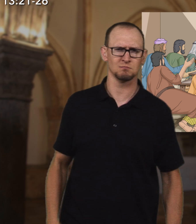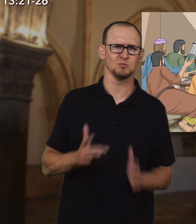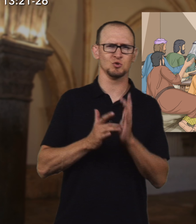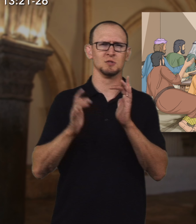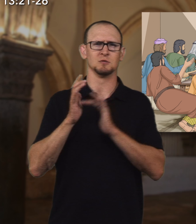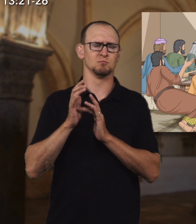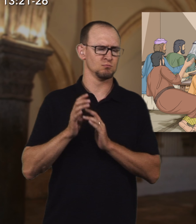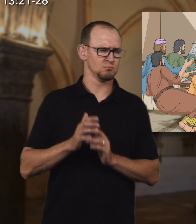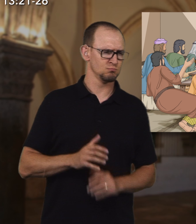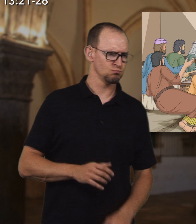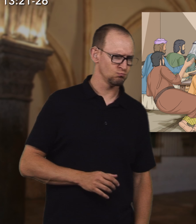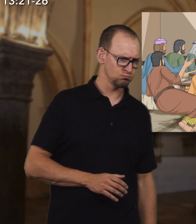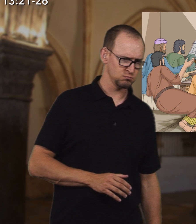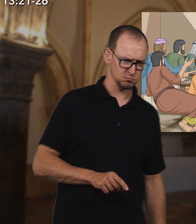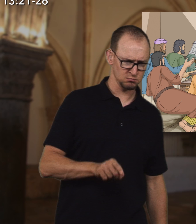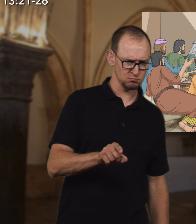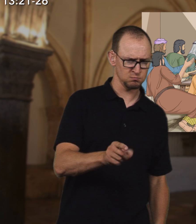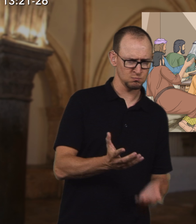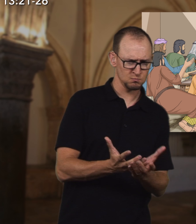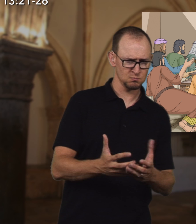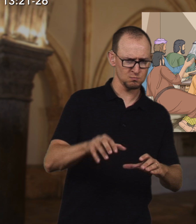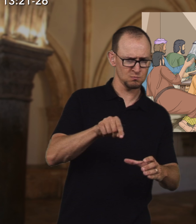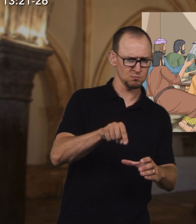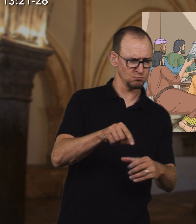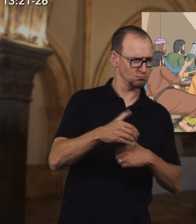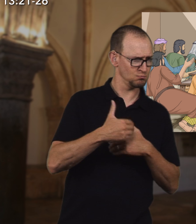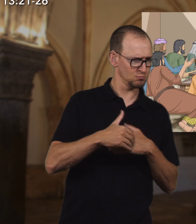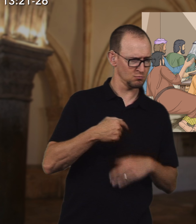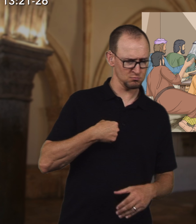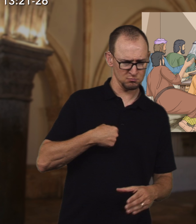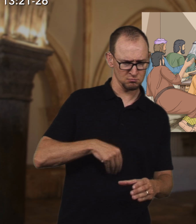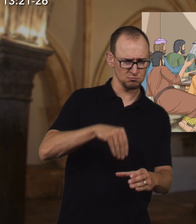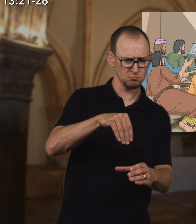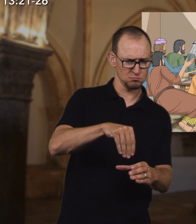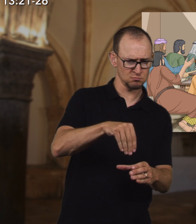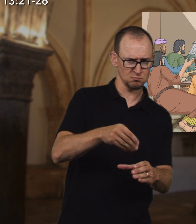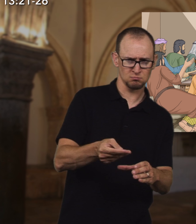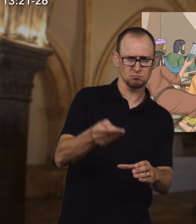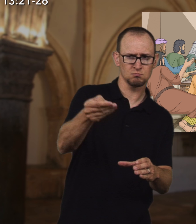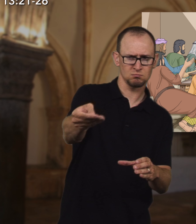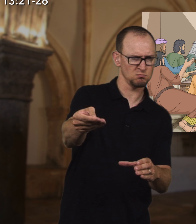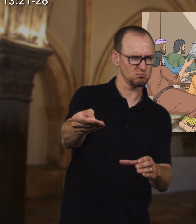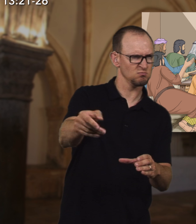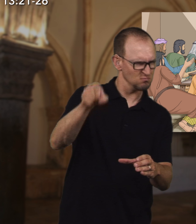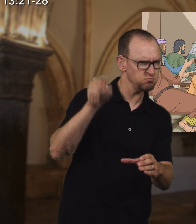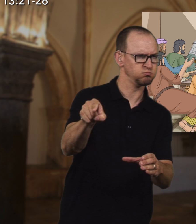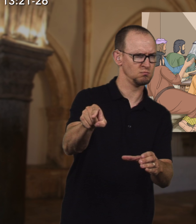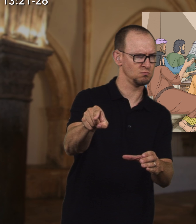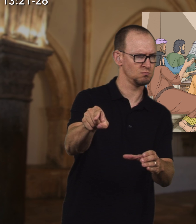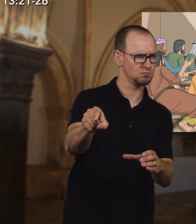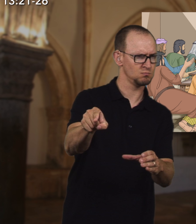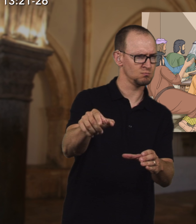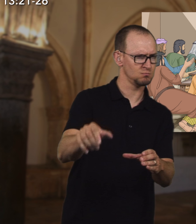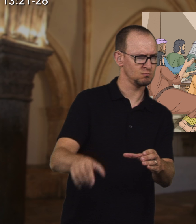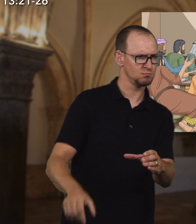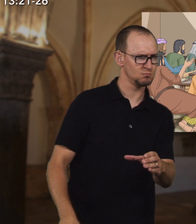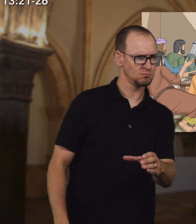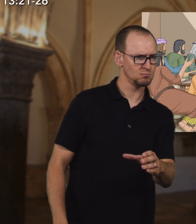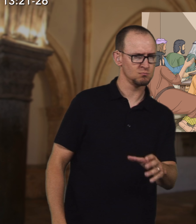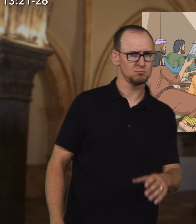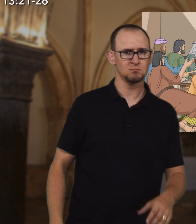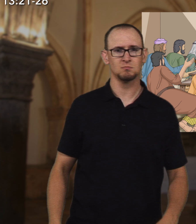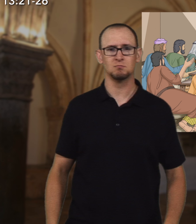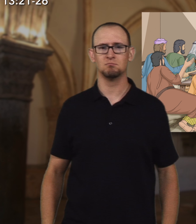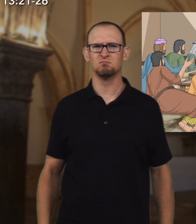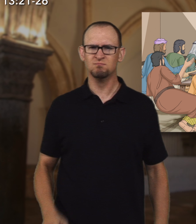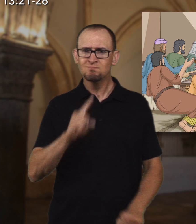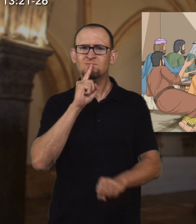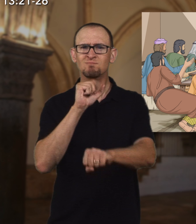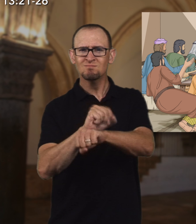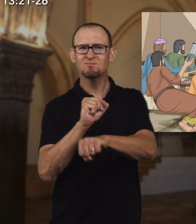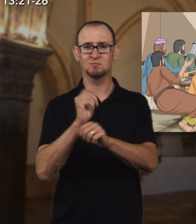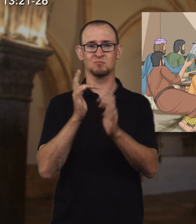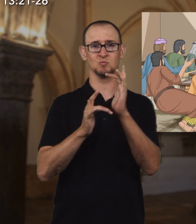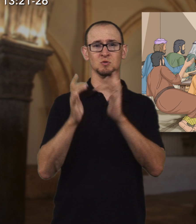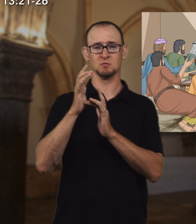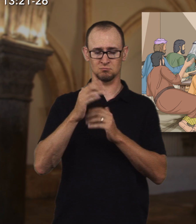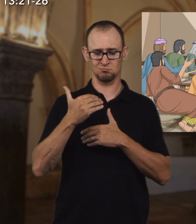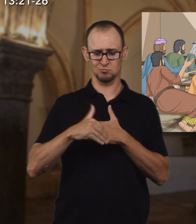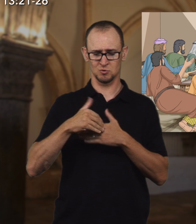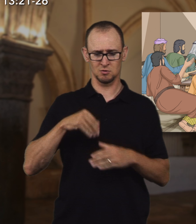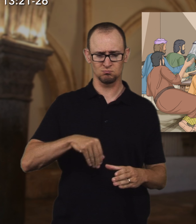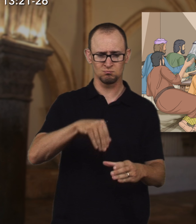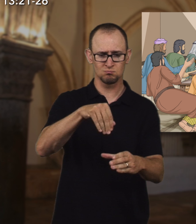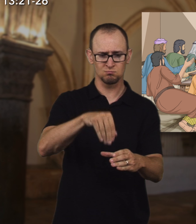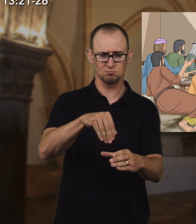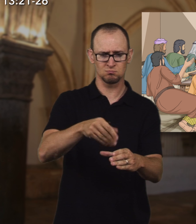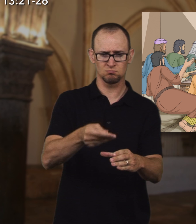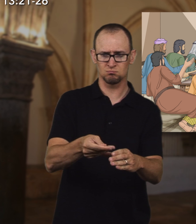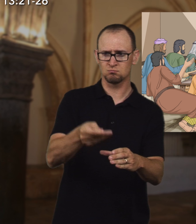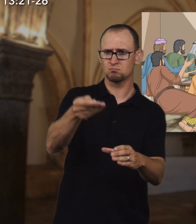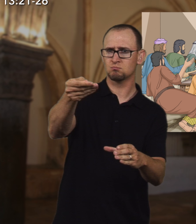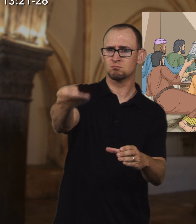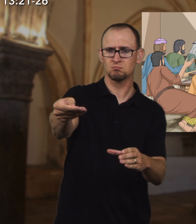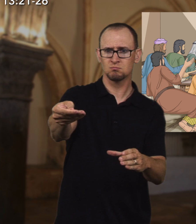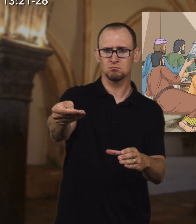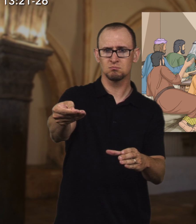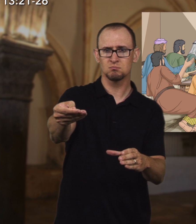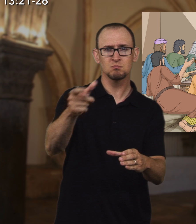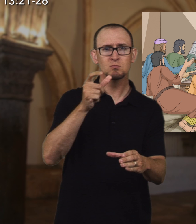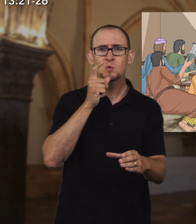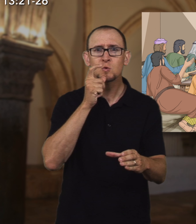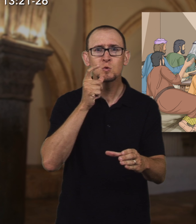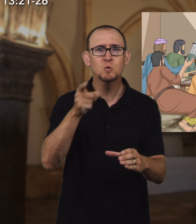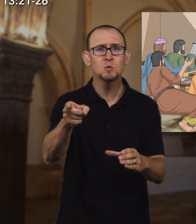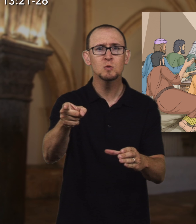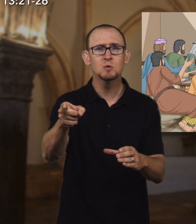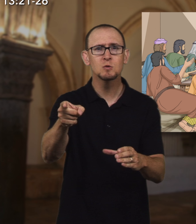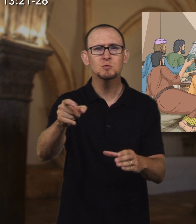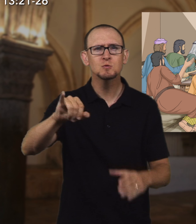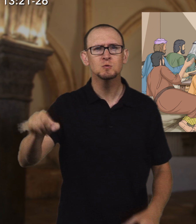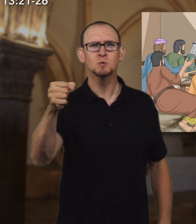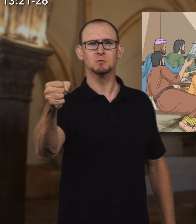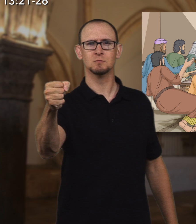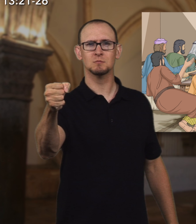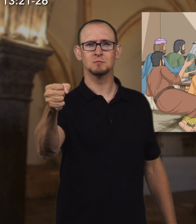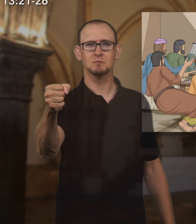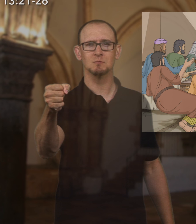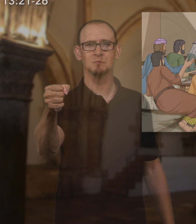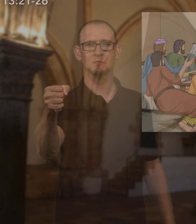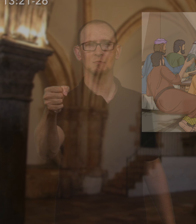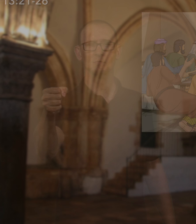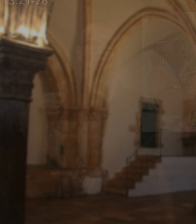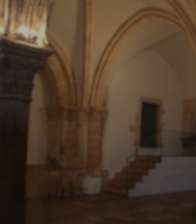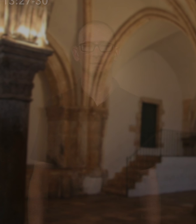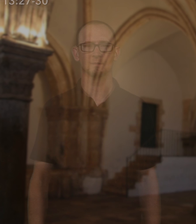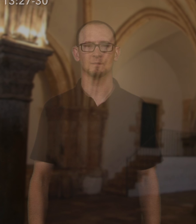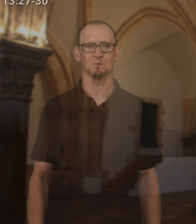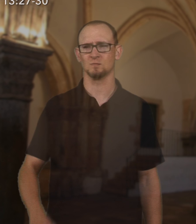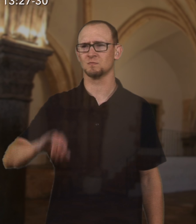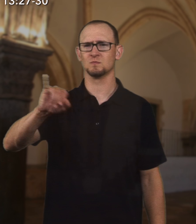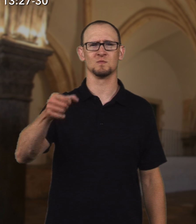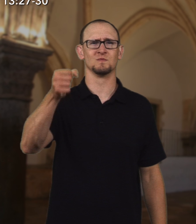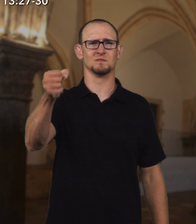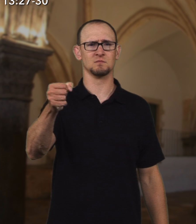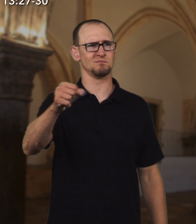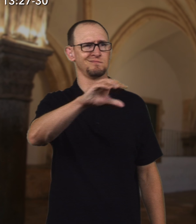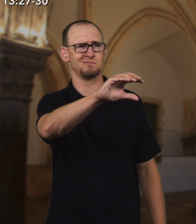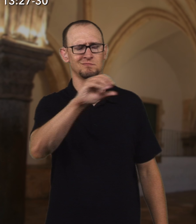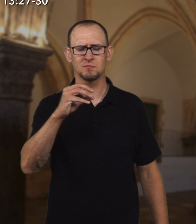Jesus answered, “It is the one to whom I give this morsel after I have dipped it.” Then He dipped the morsel and gave it to Judas son of Simon Iscariot.